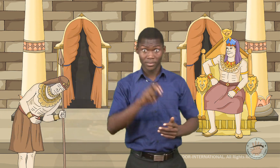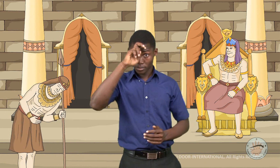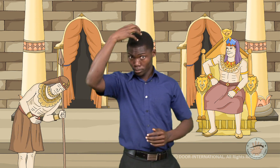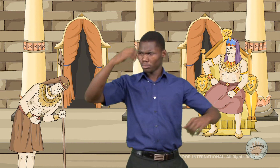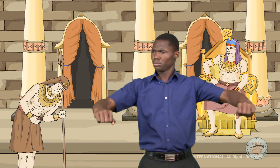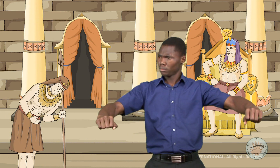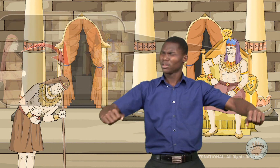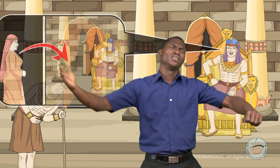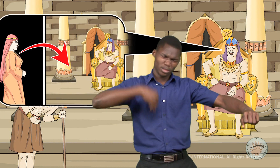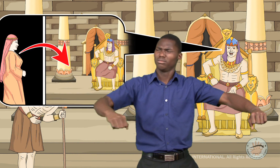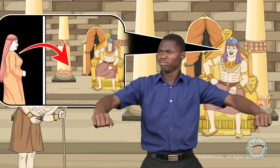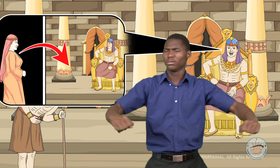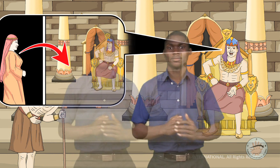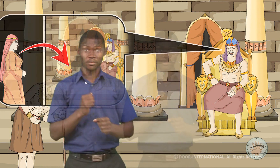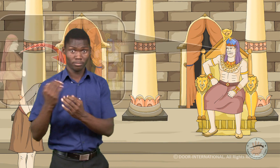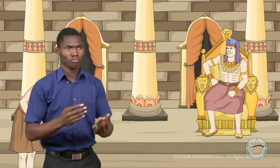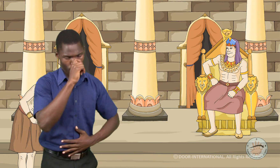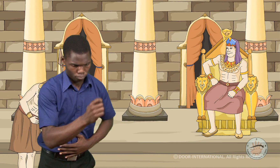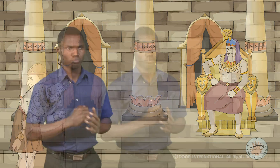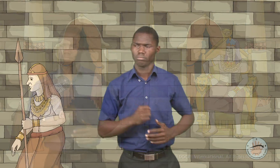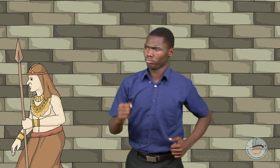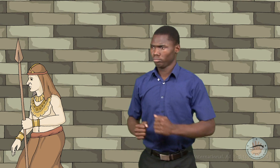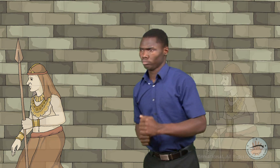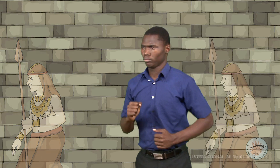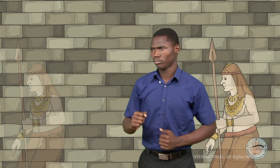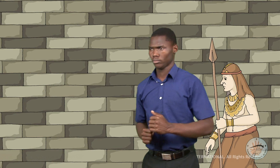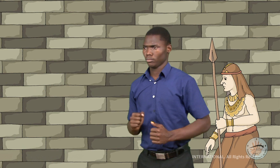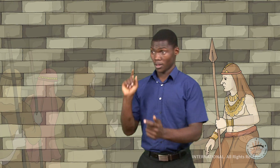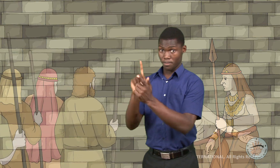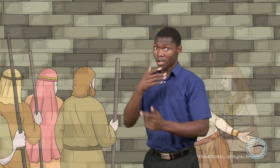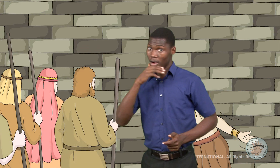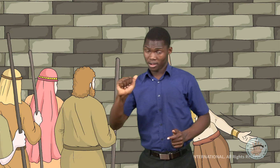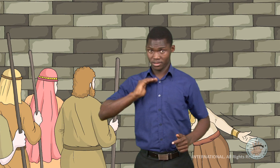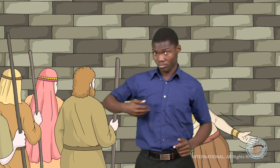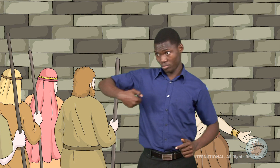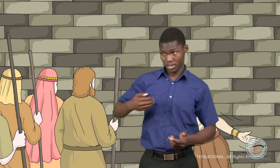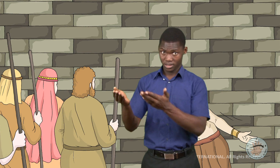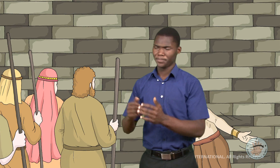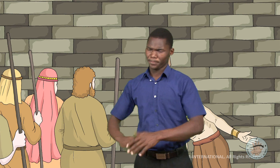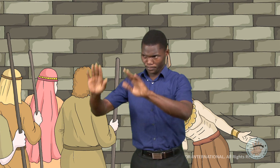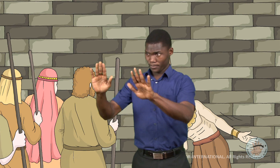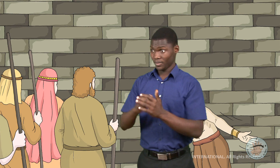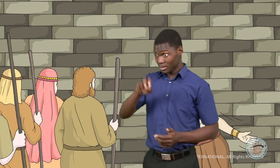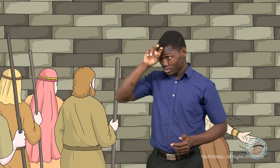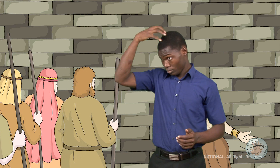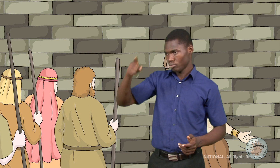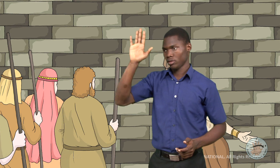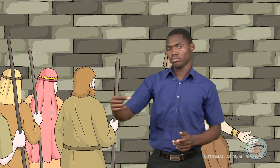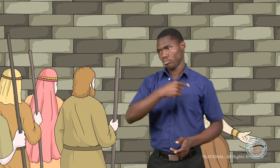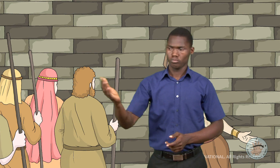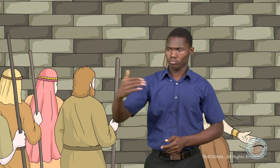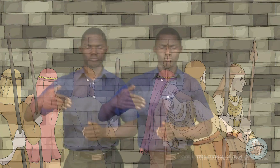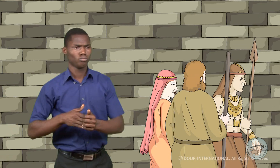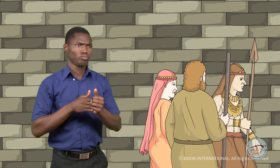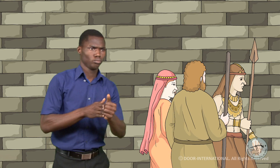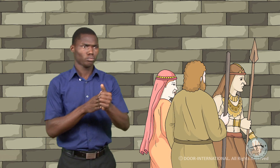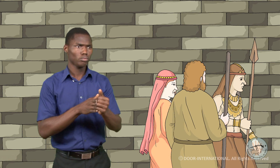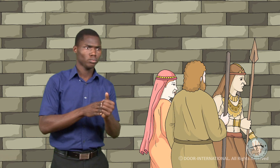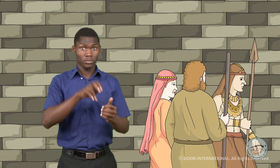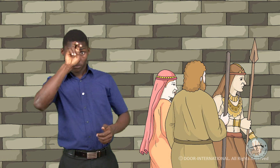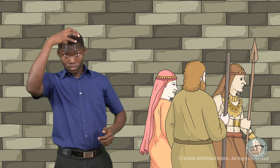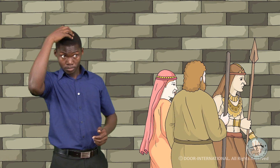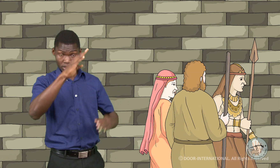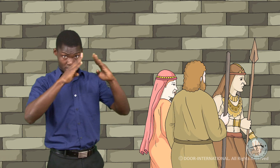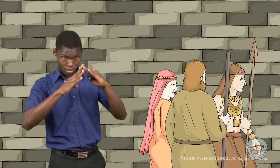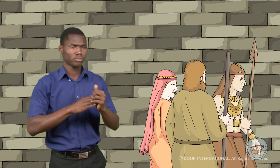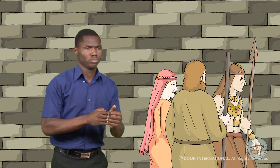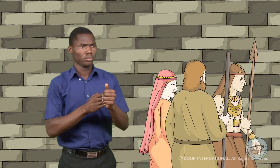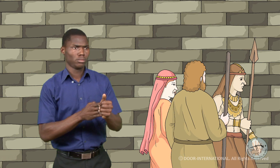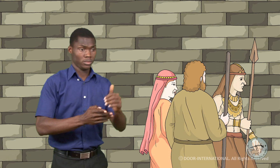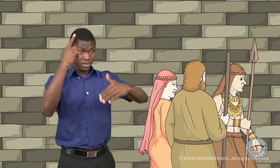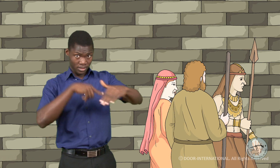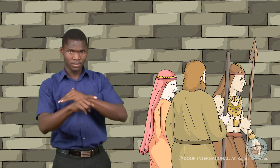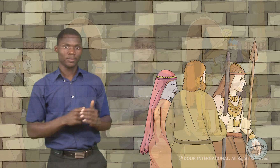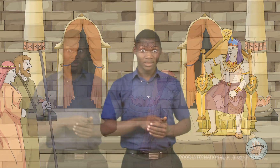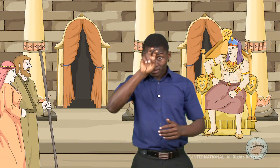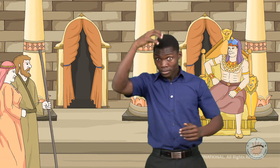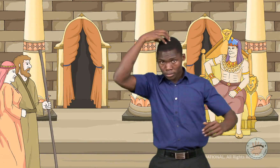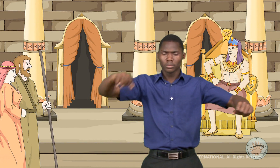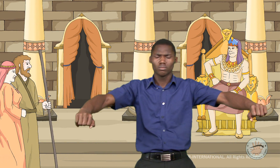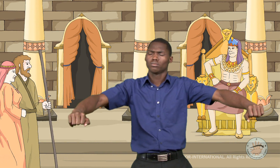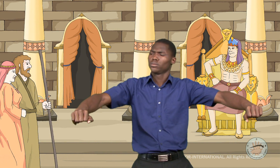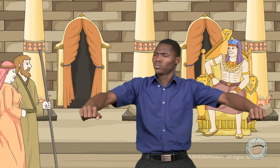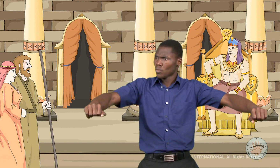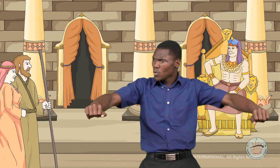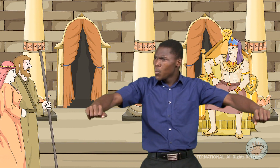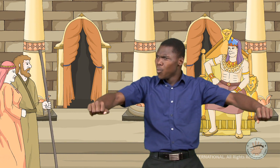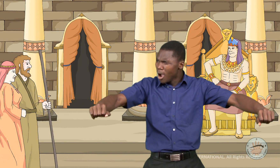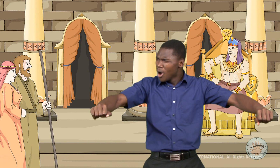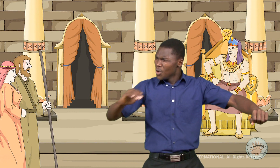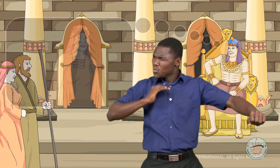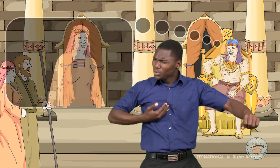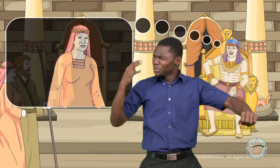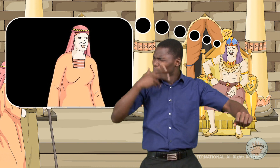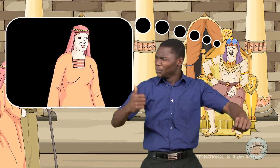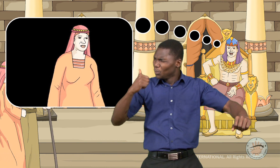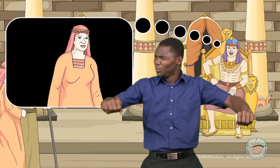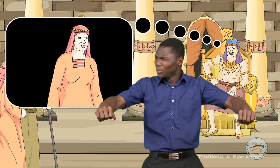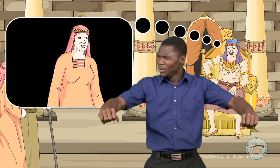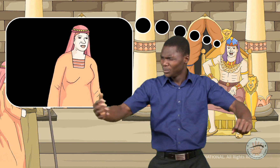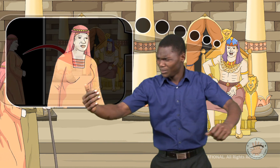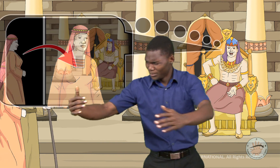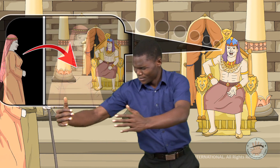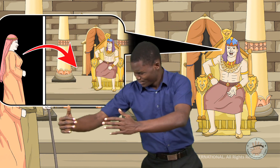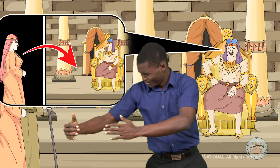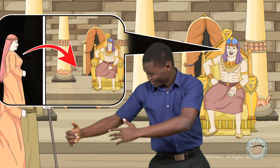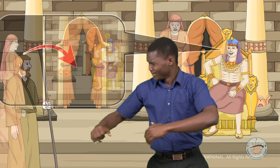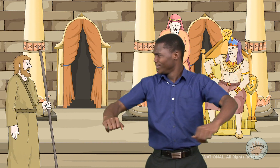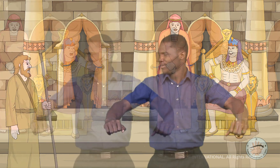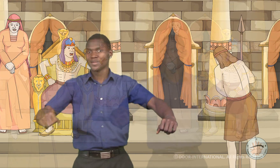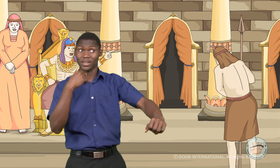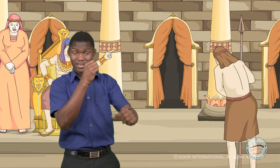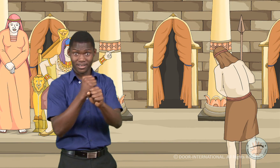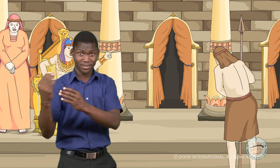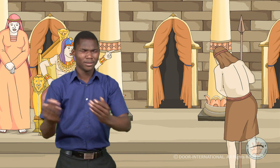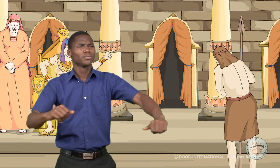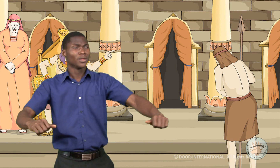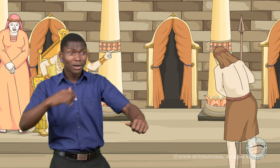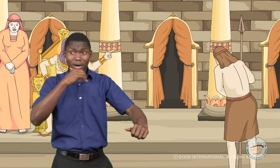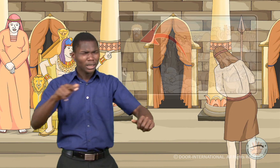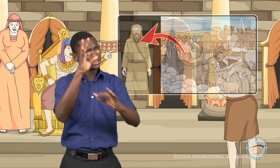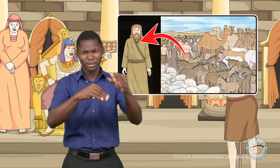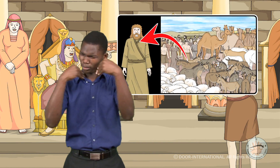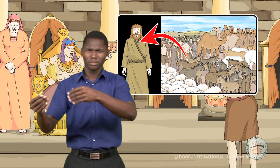When Pharaoh’s officials saw Sarai, they commended her to him, and she was taken into the palace of Pharaoh.